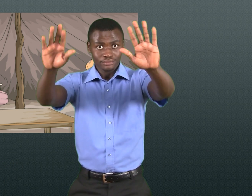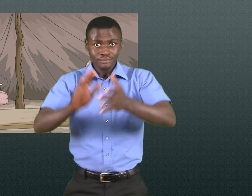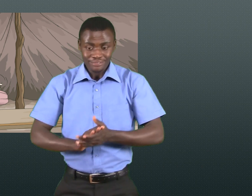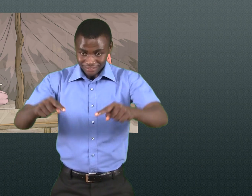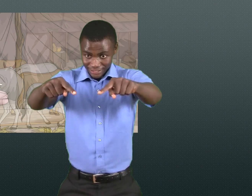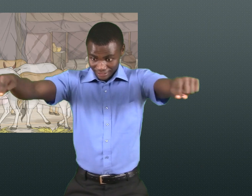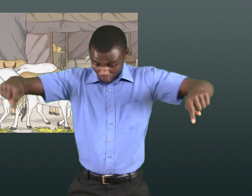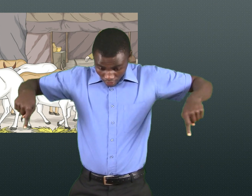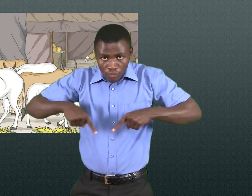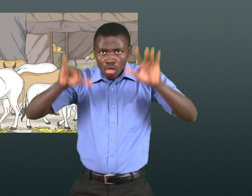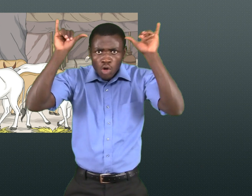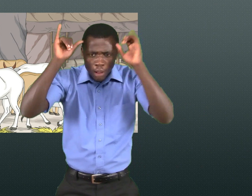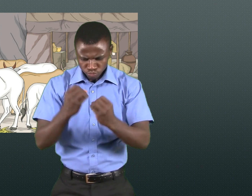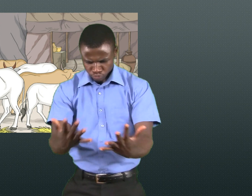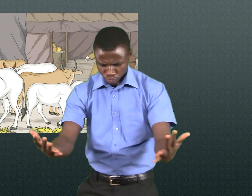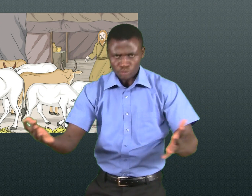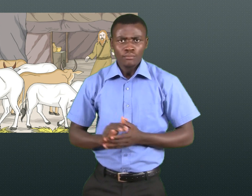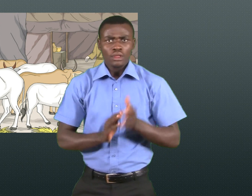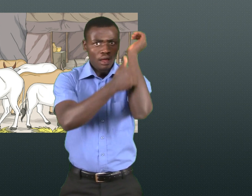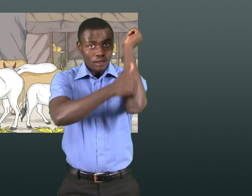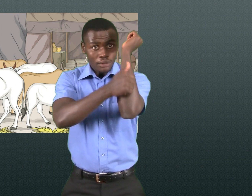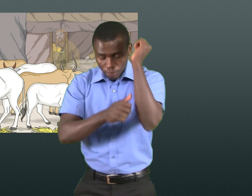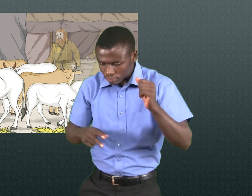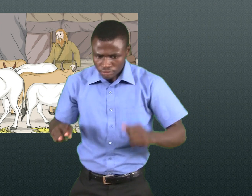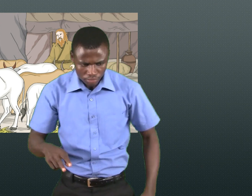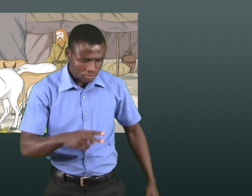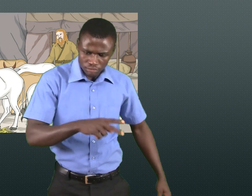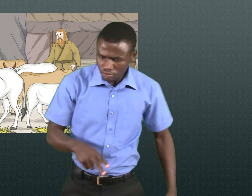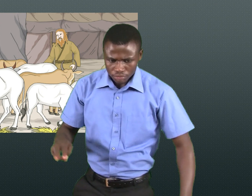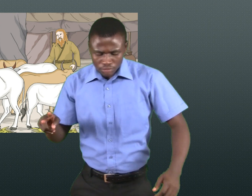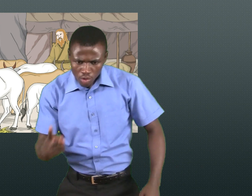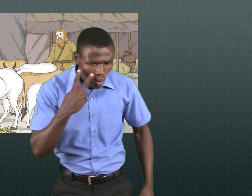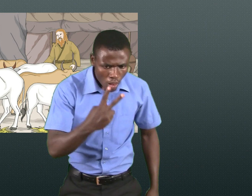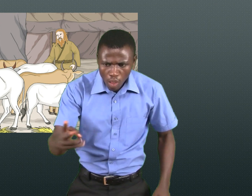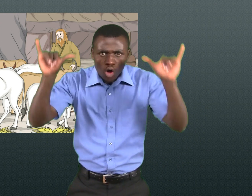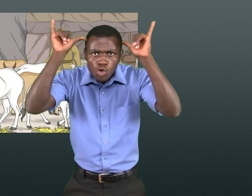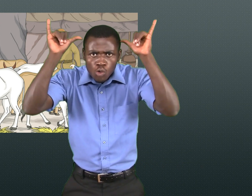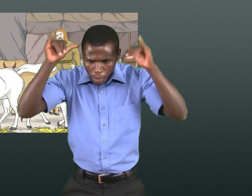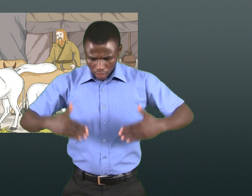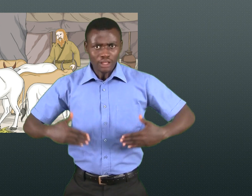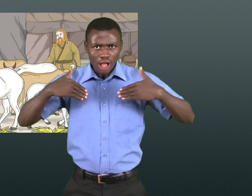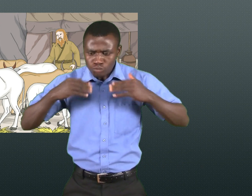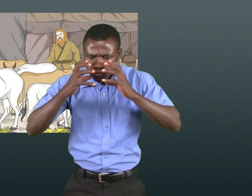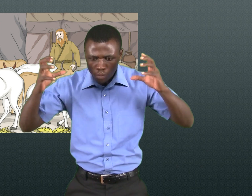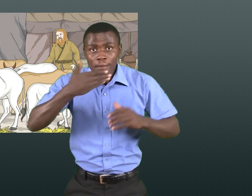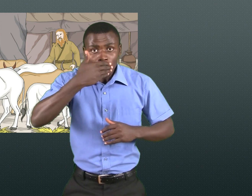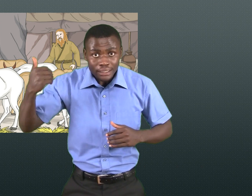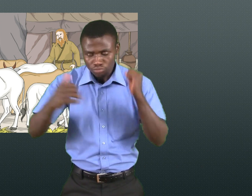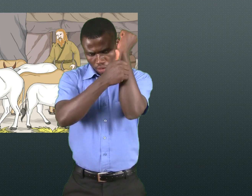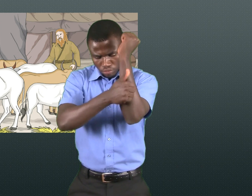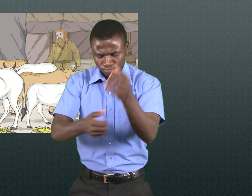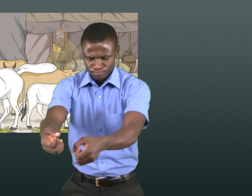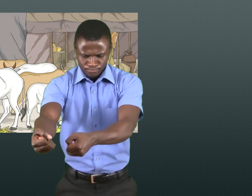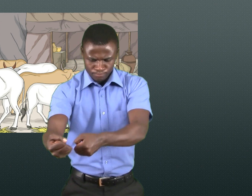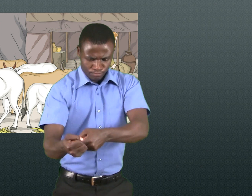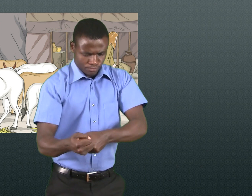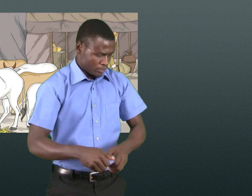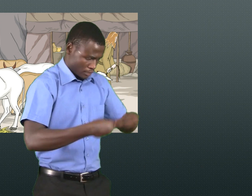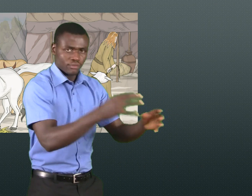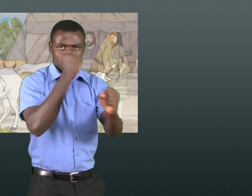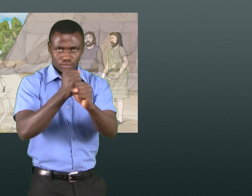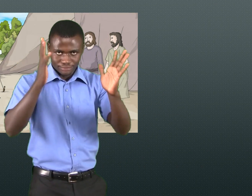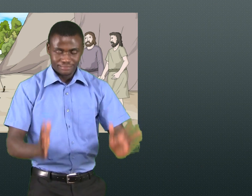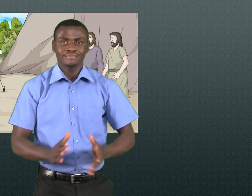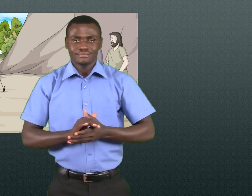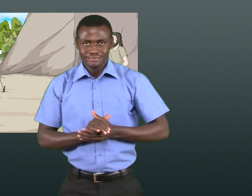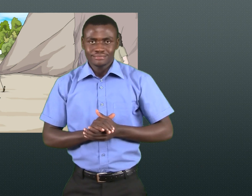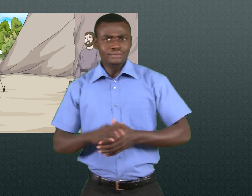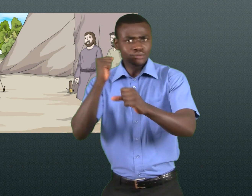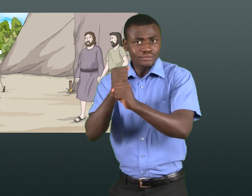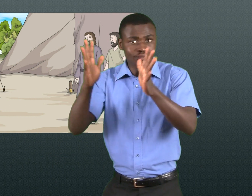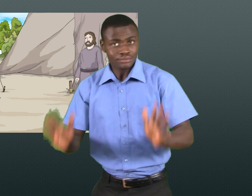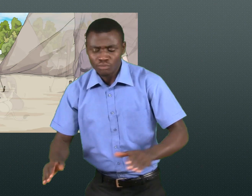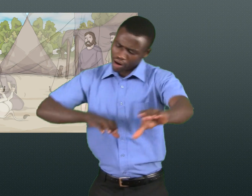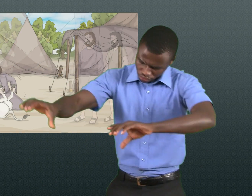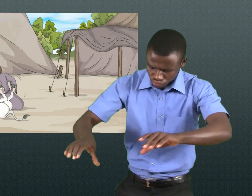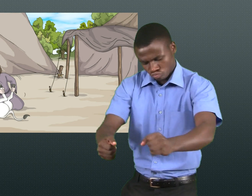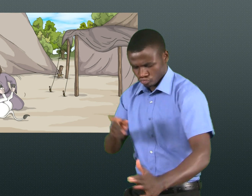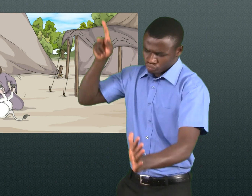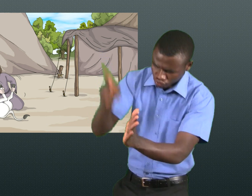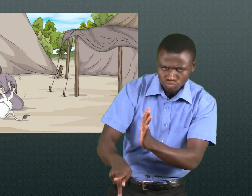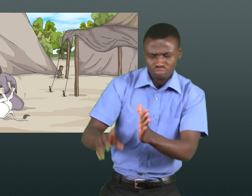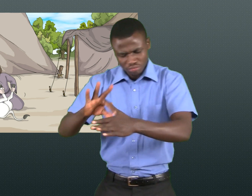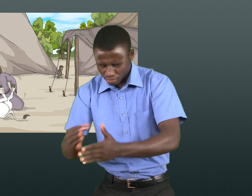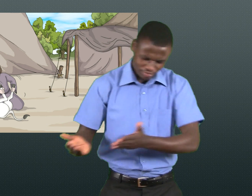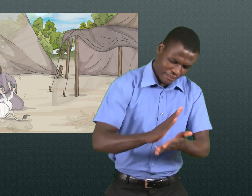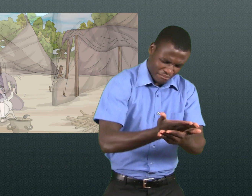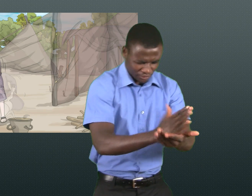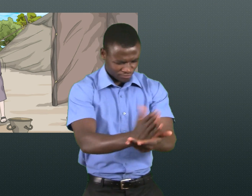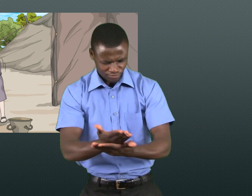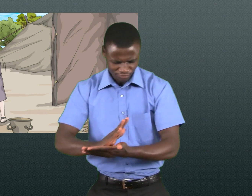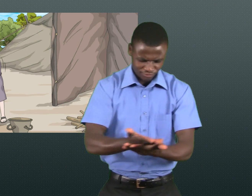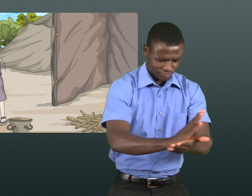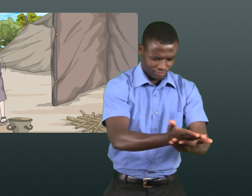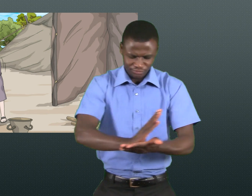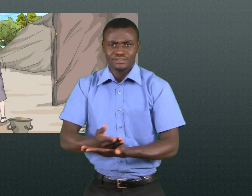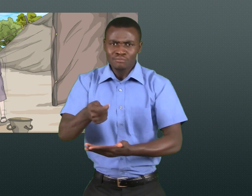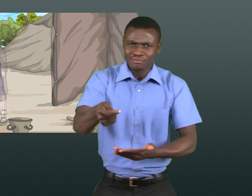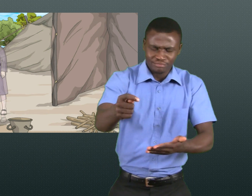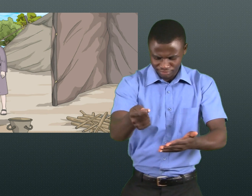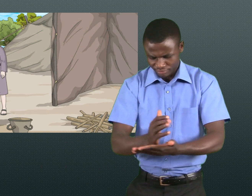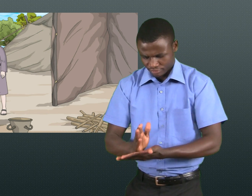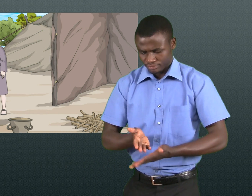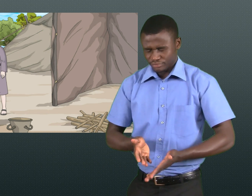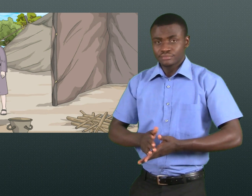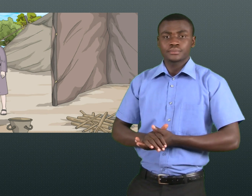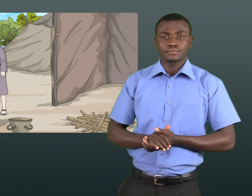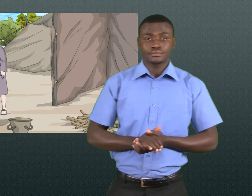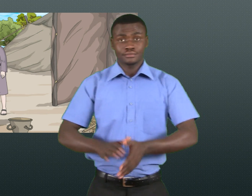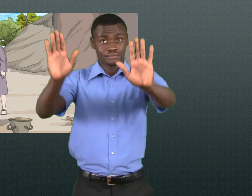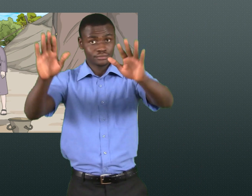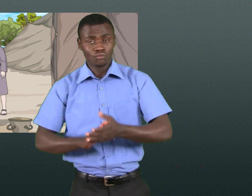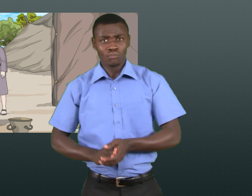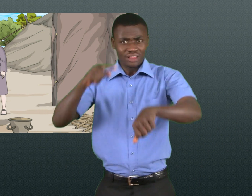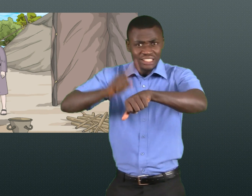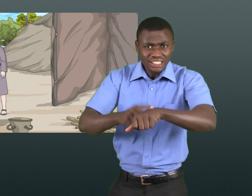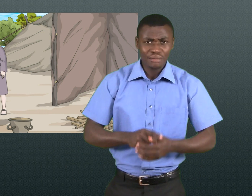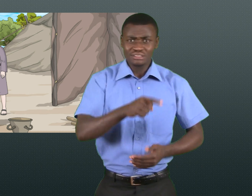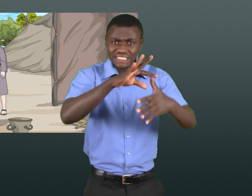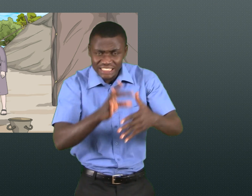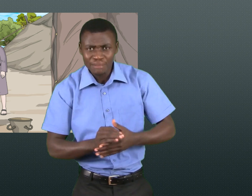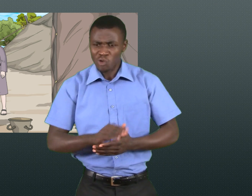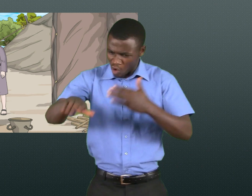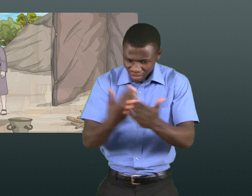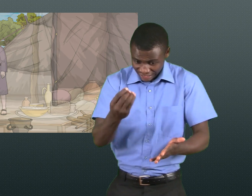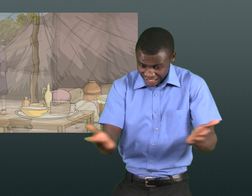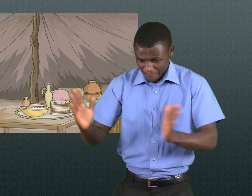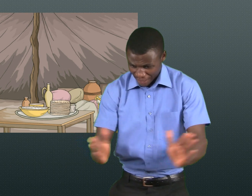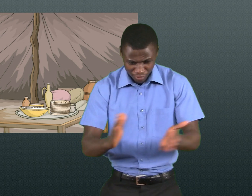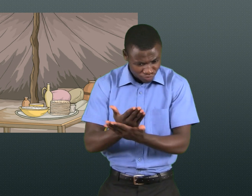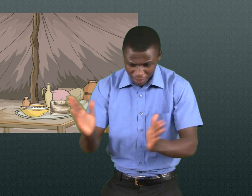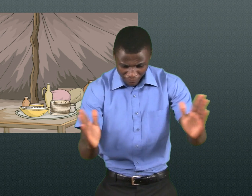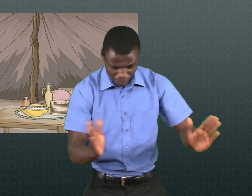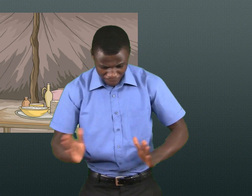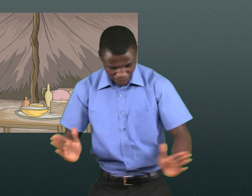Meanwhile, Abraham ran to the herd, selected a tender and choice calf, and gave it to a servant, who hurried to prepare it.